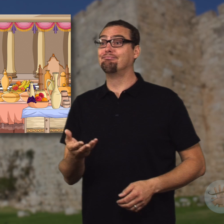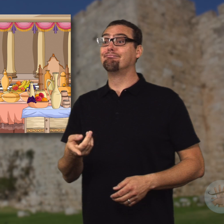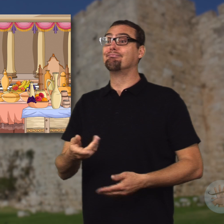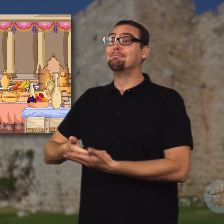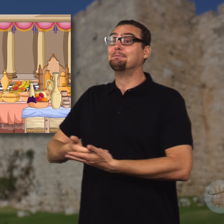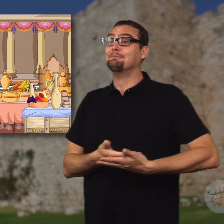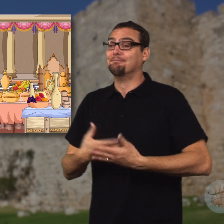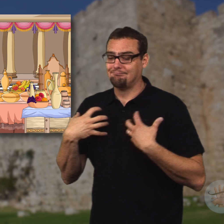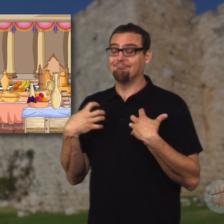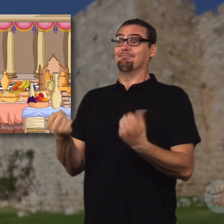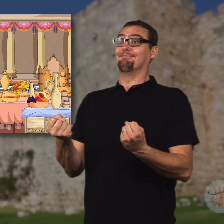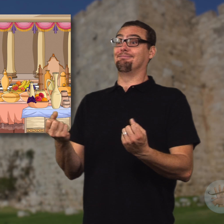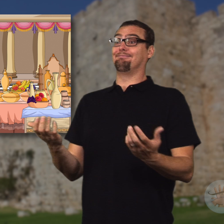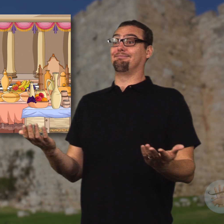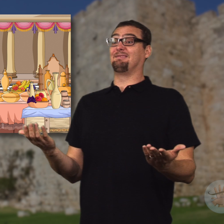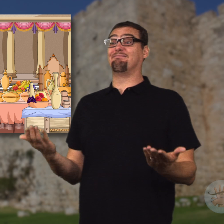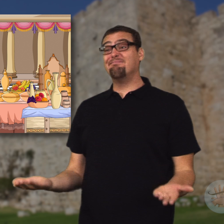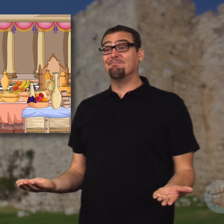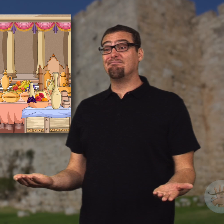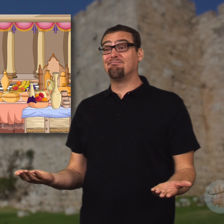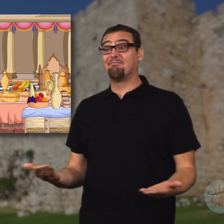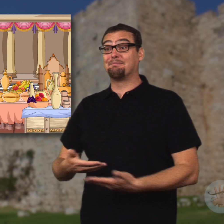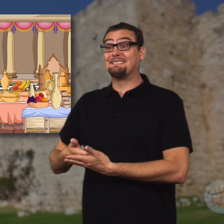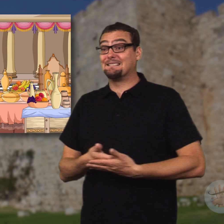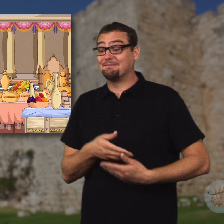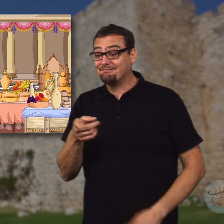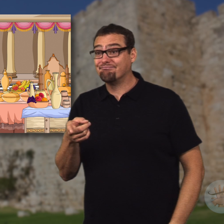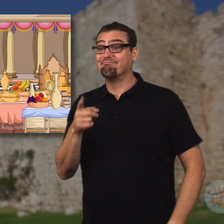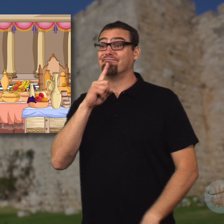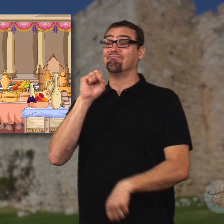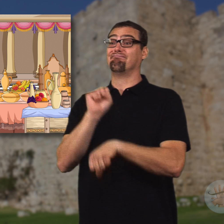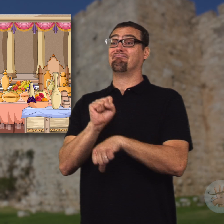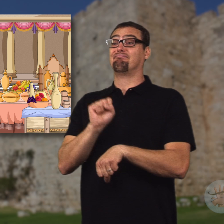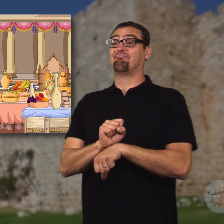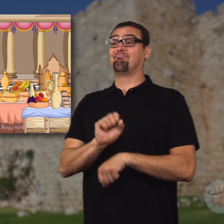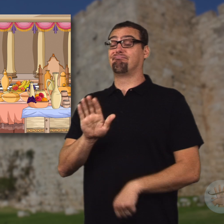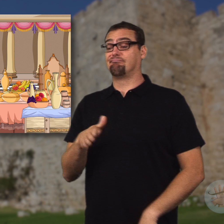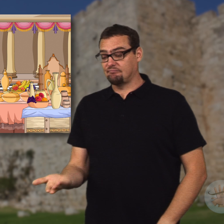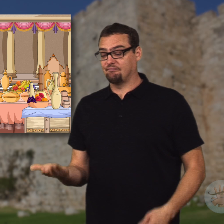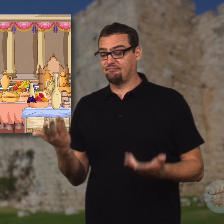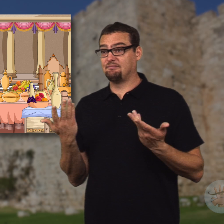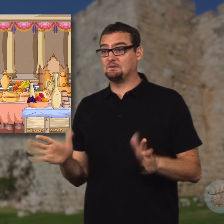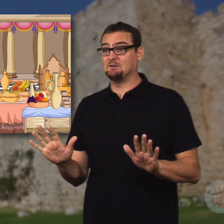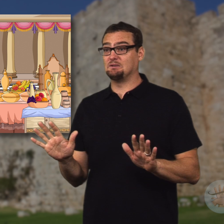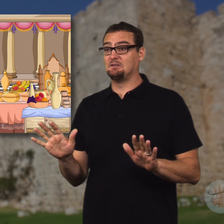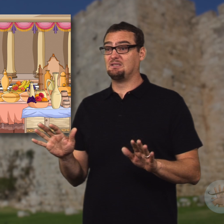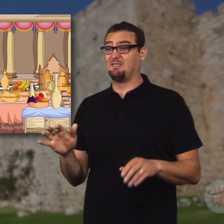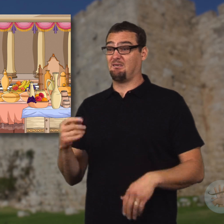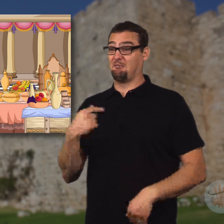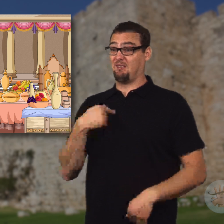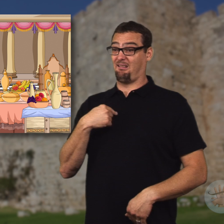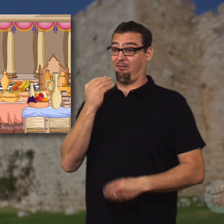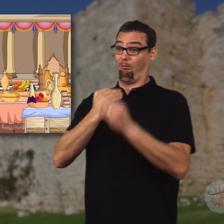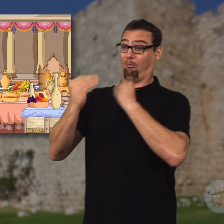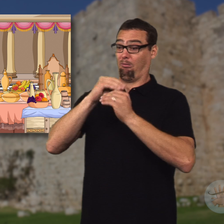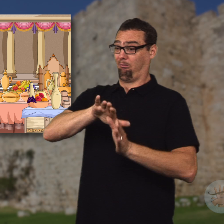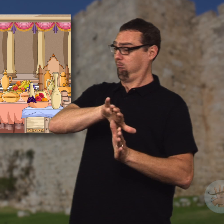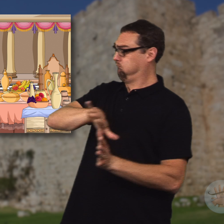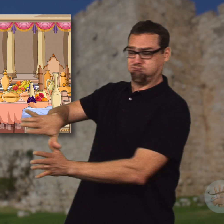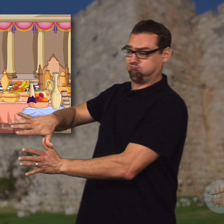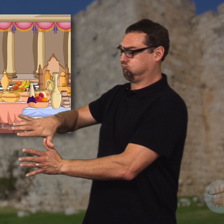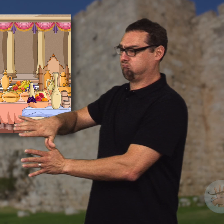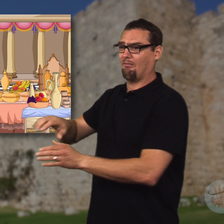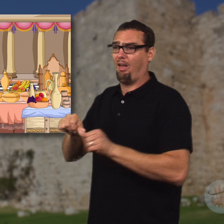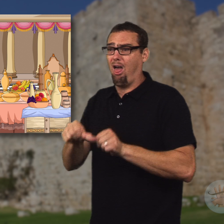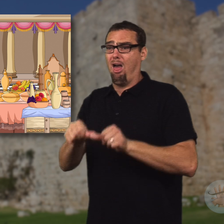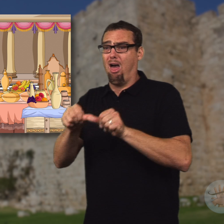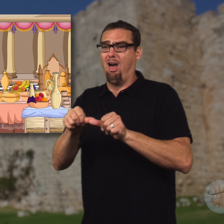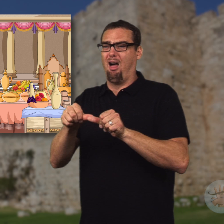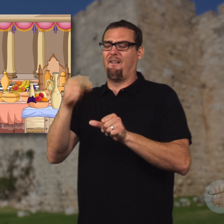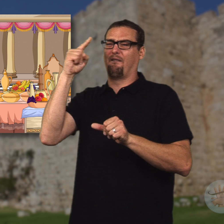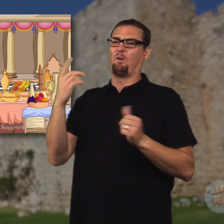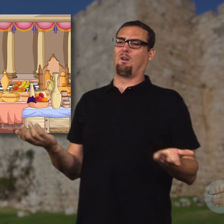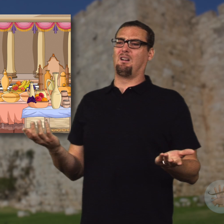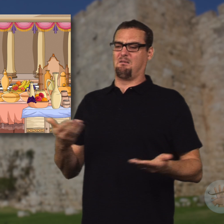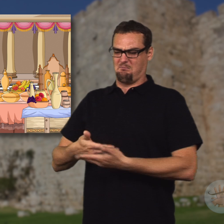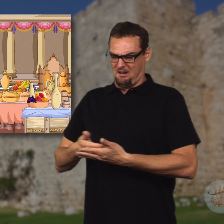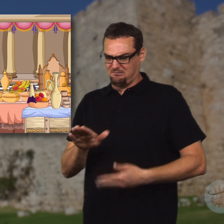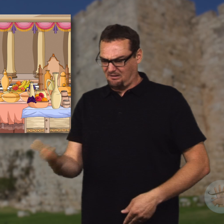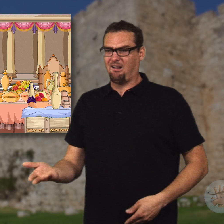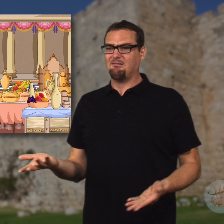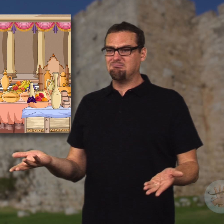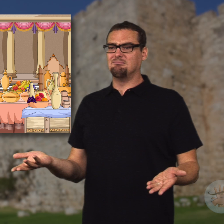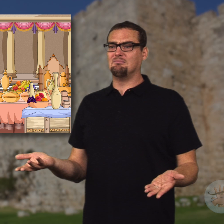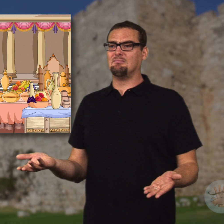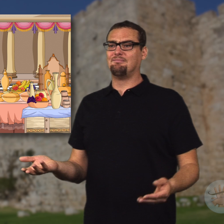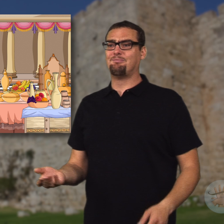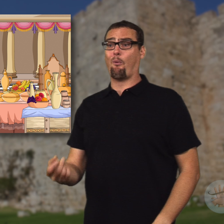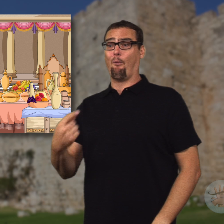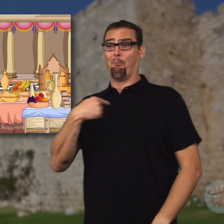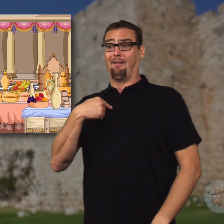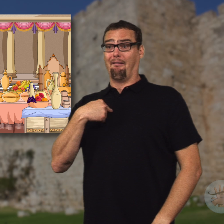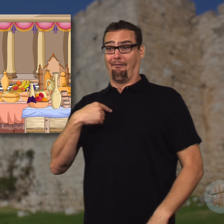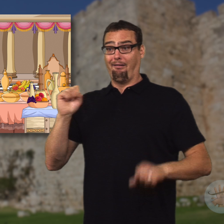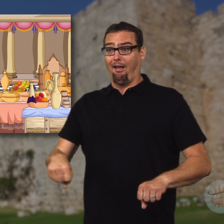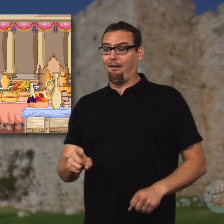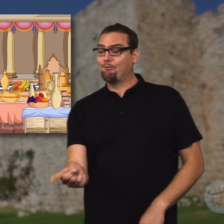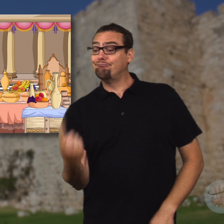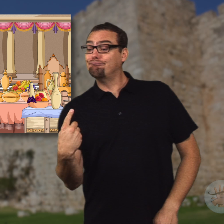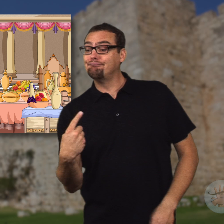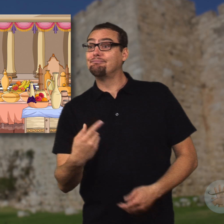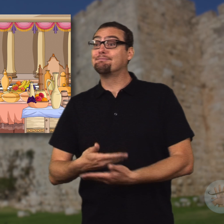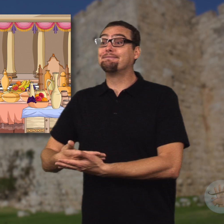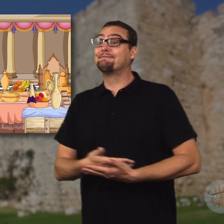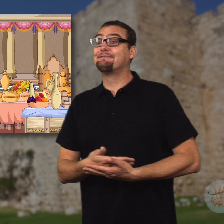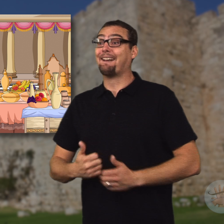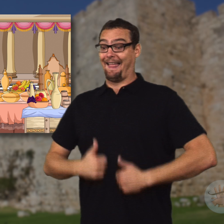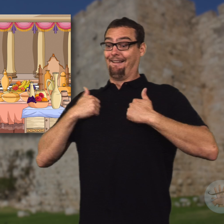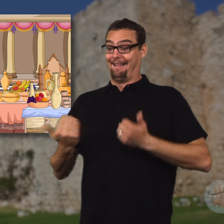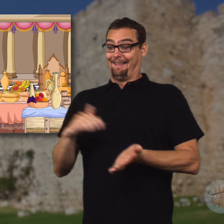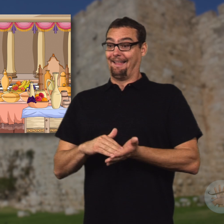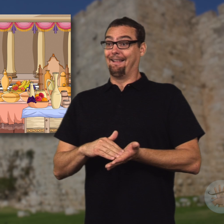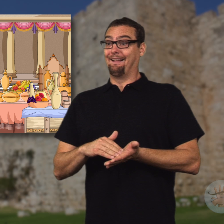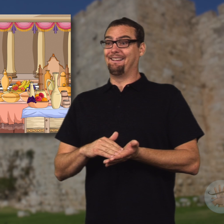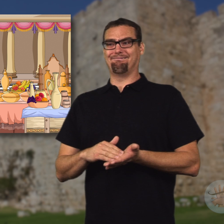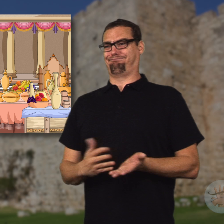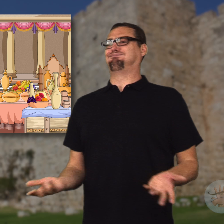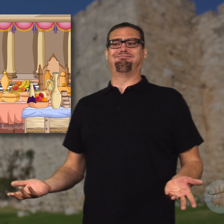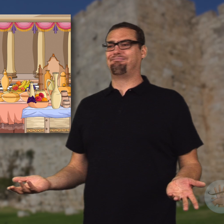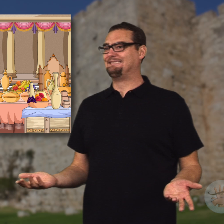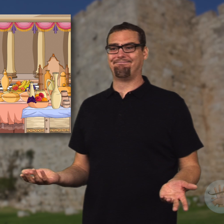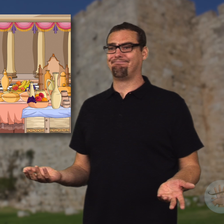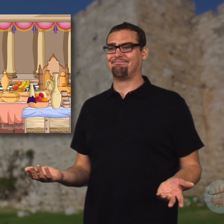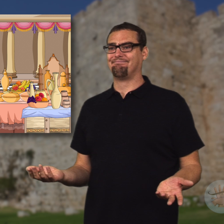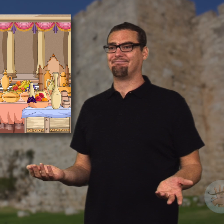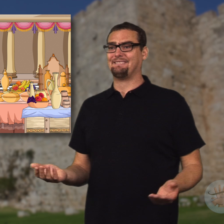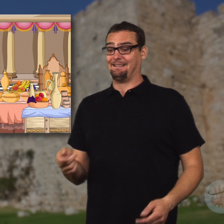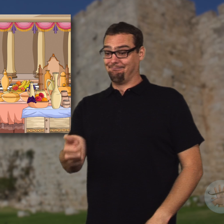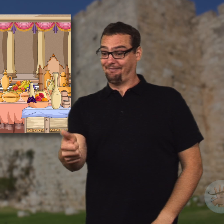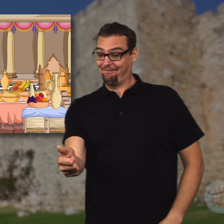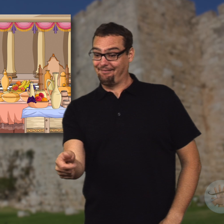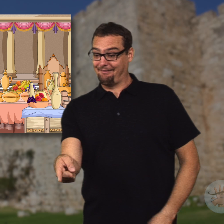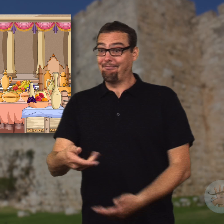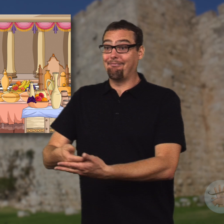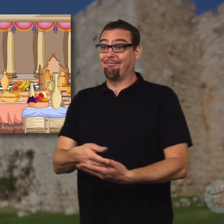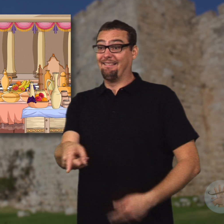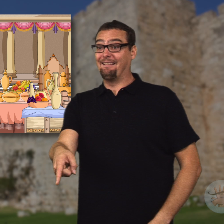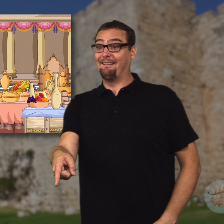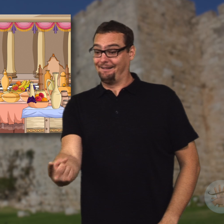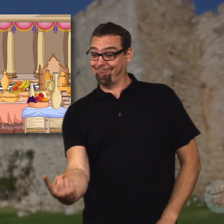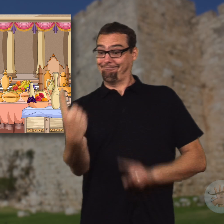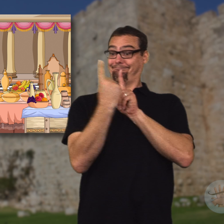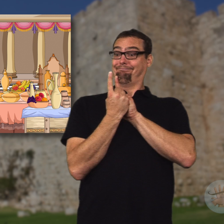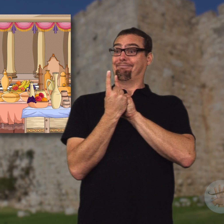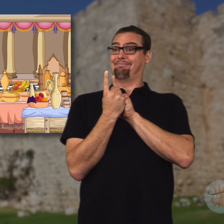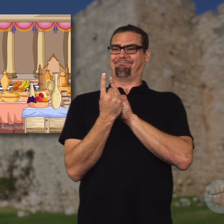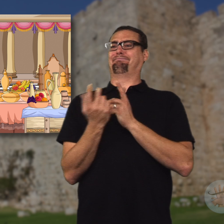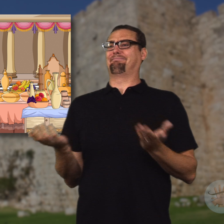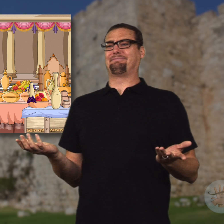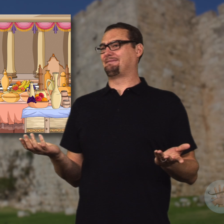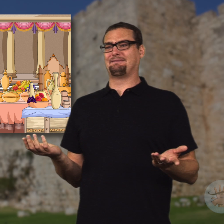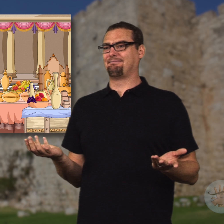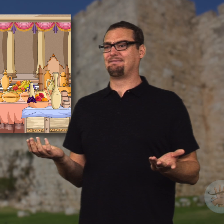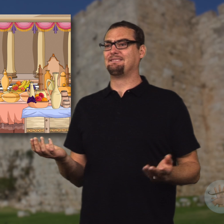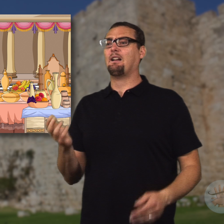The LORD may be gracious to me and let him live.’ But now that he is dead, why should I fast?